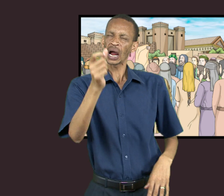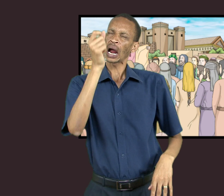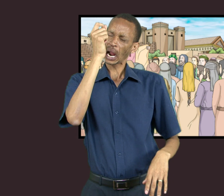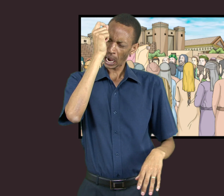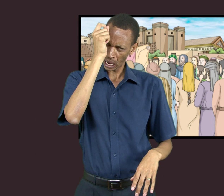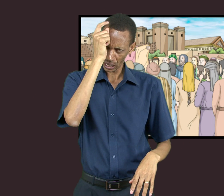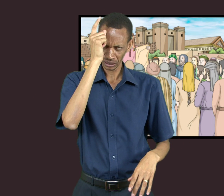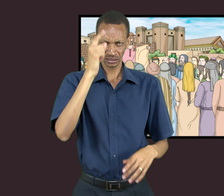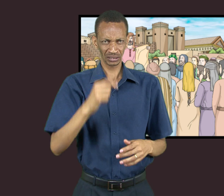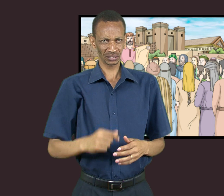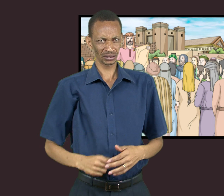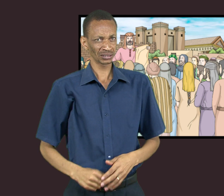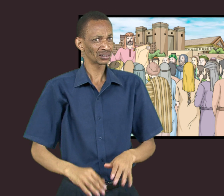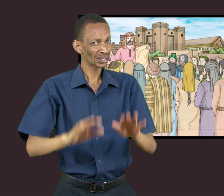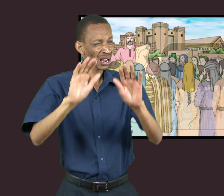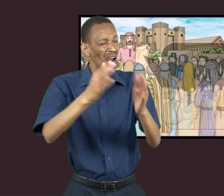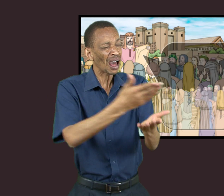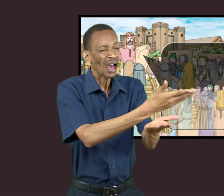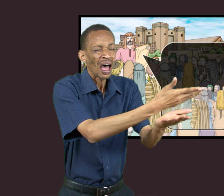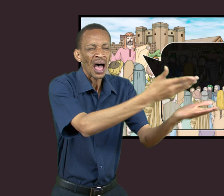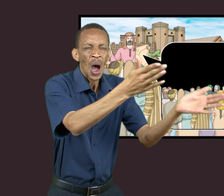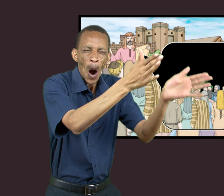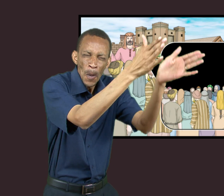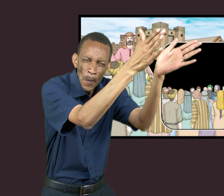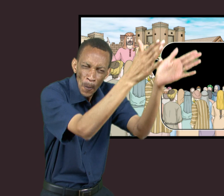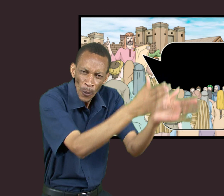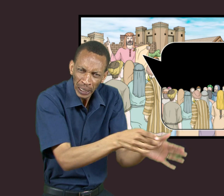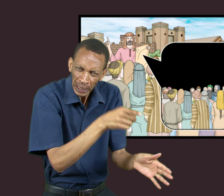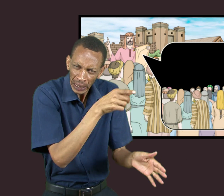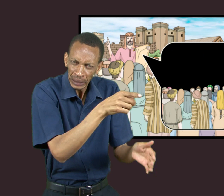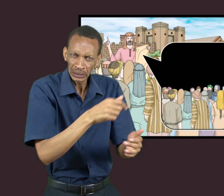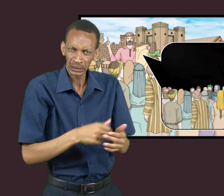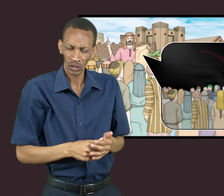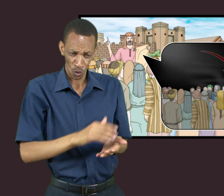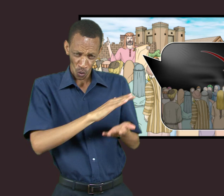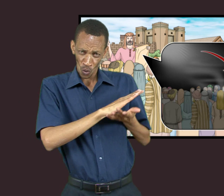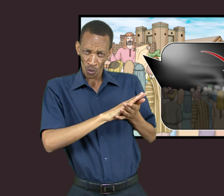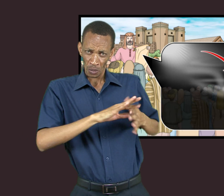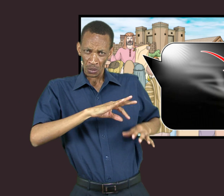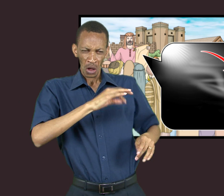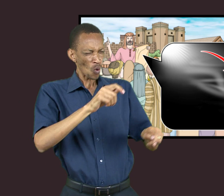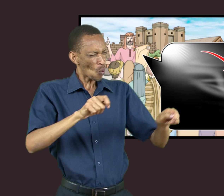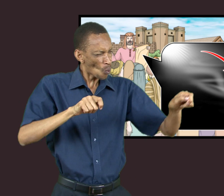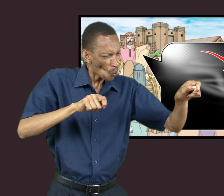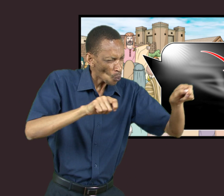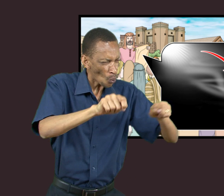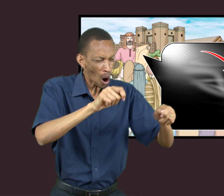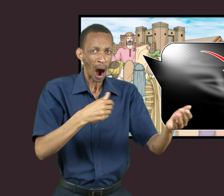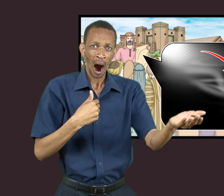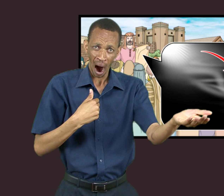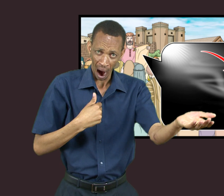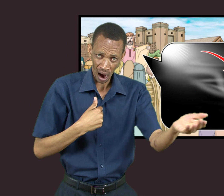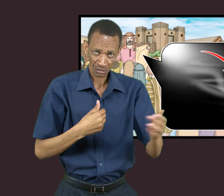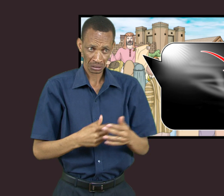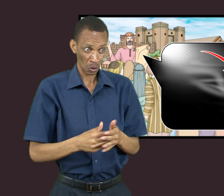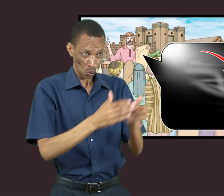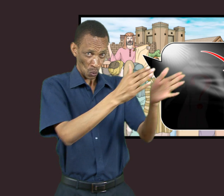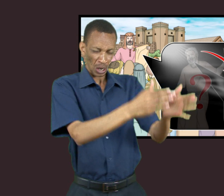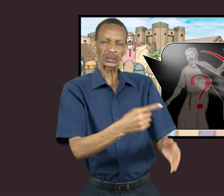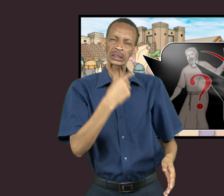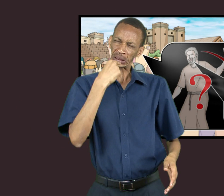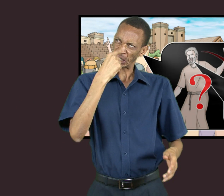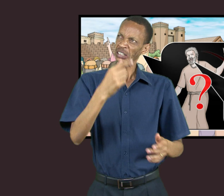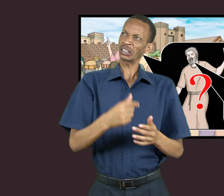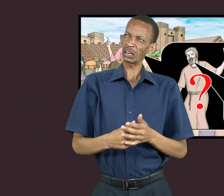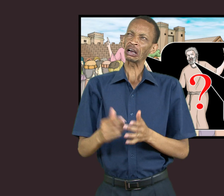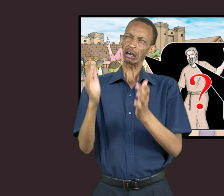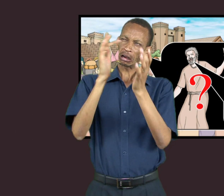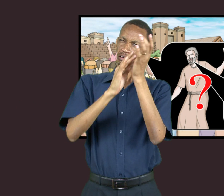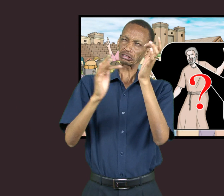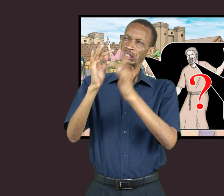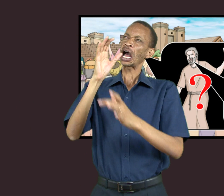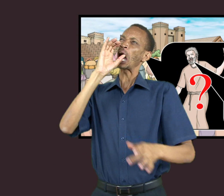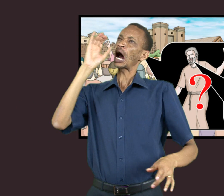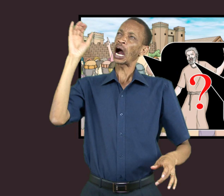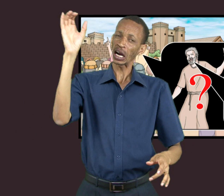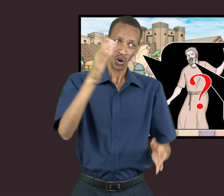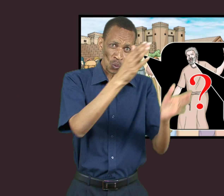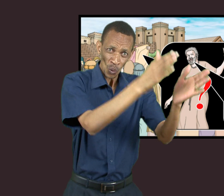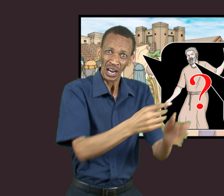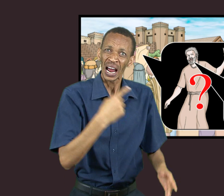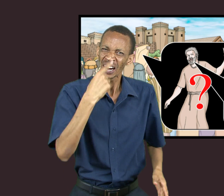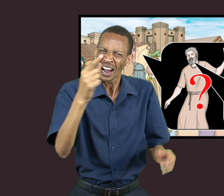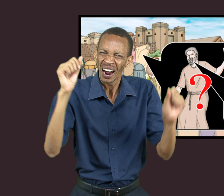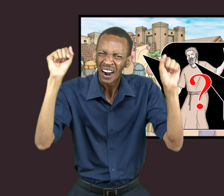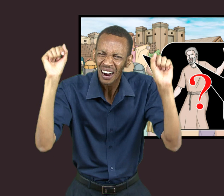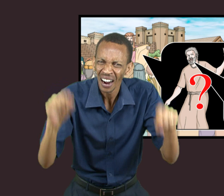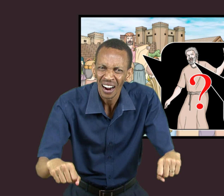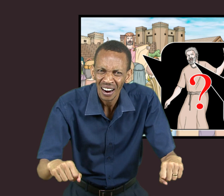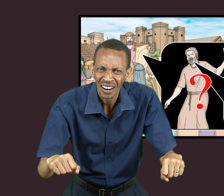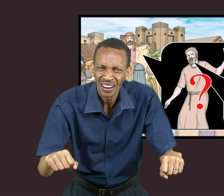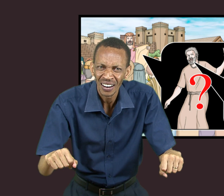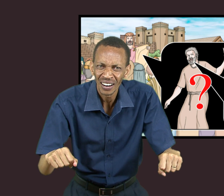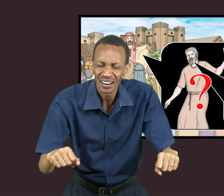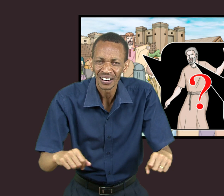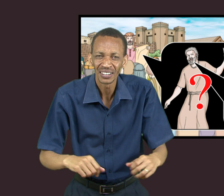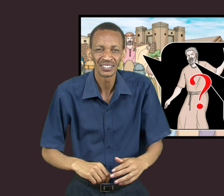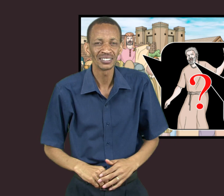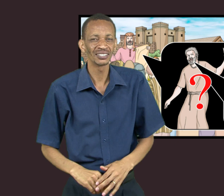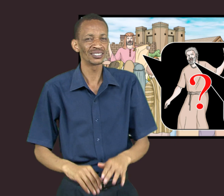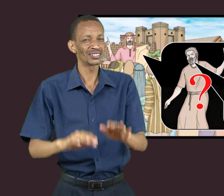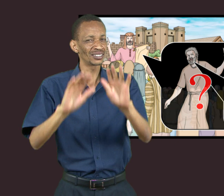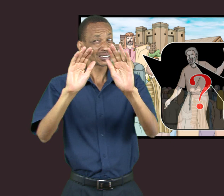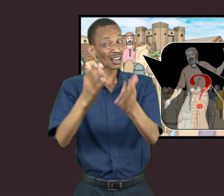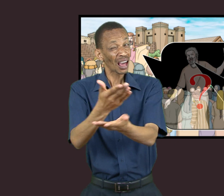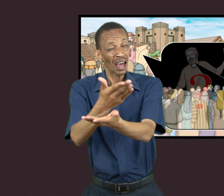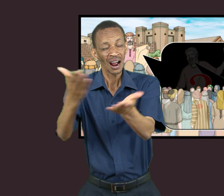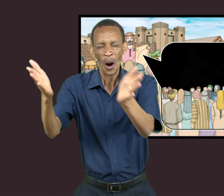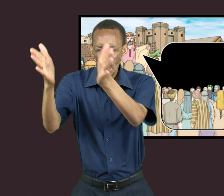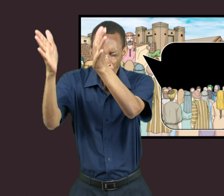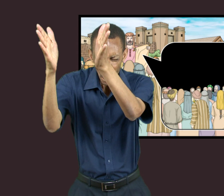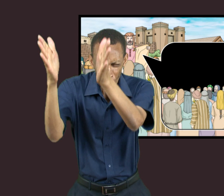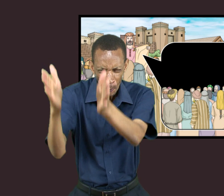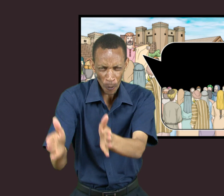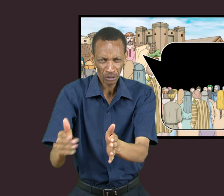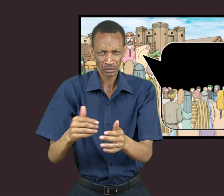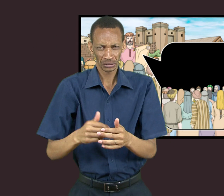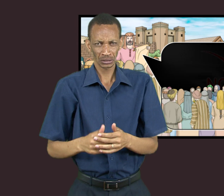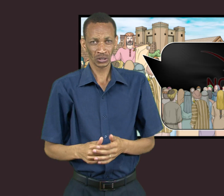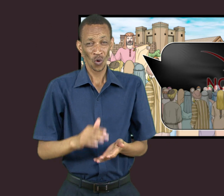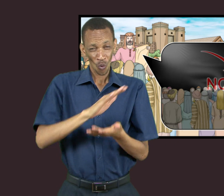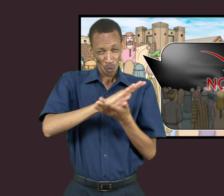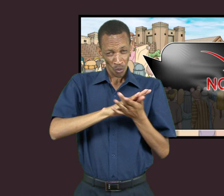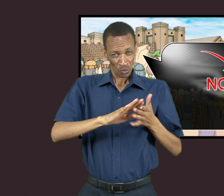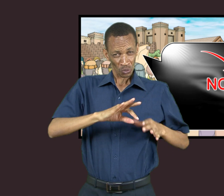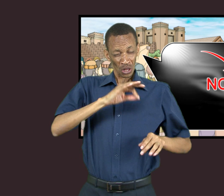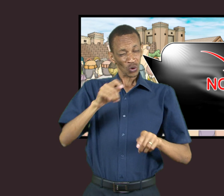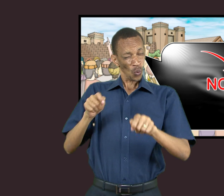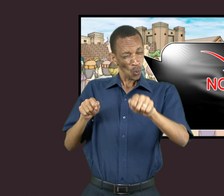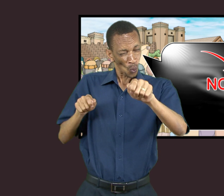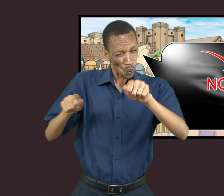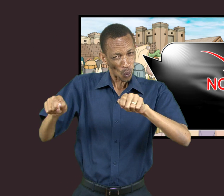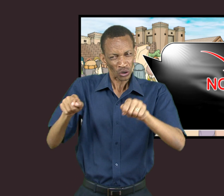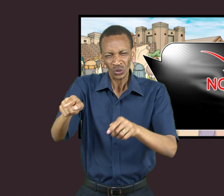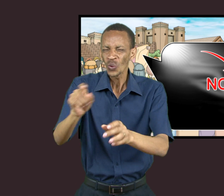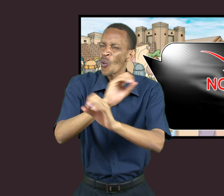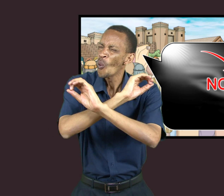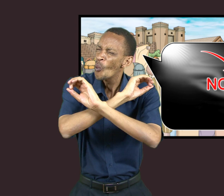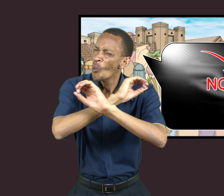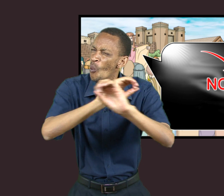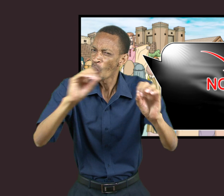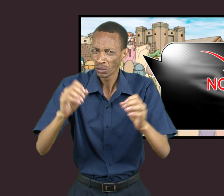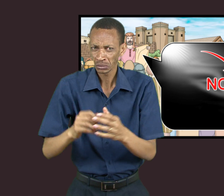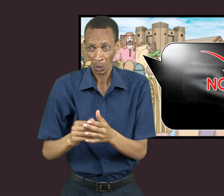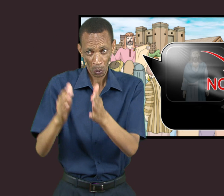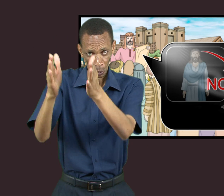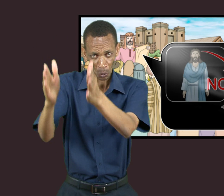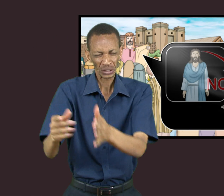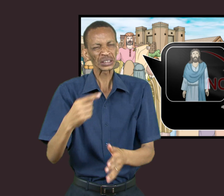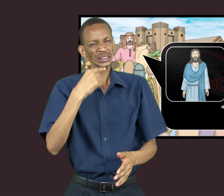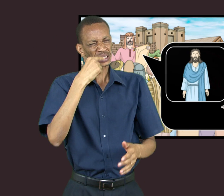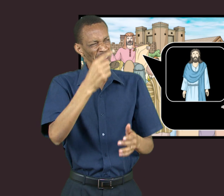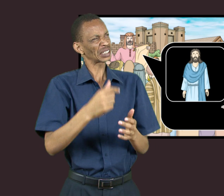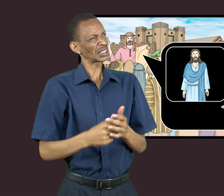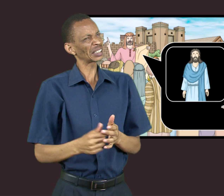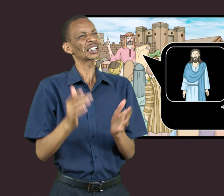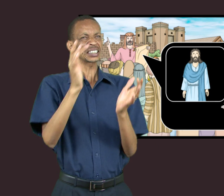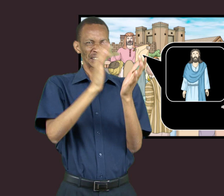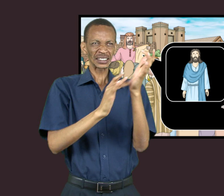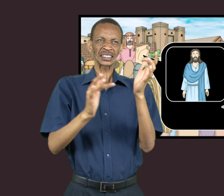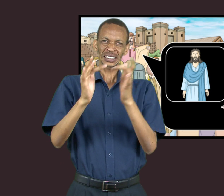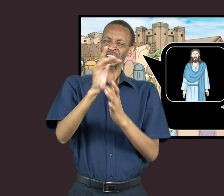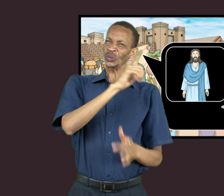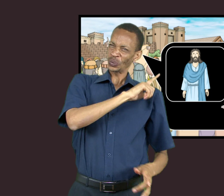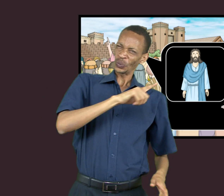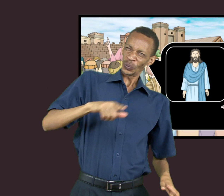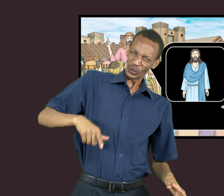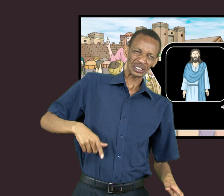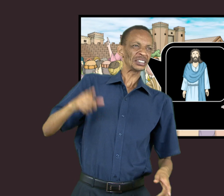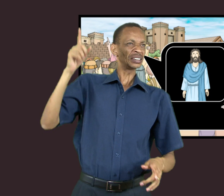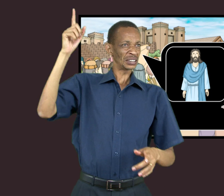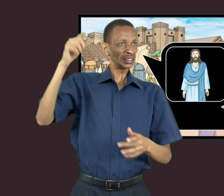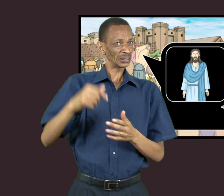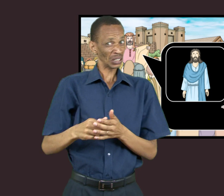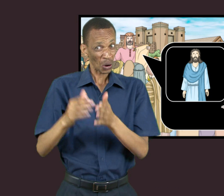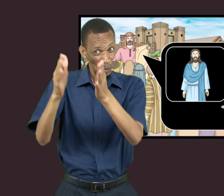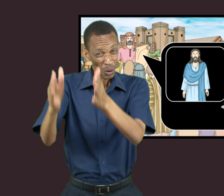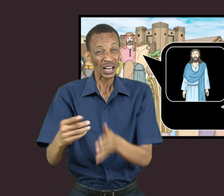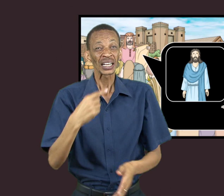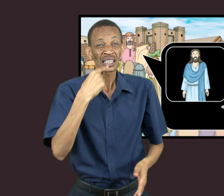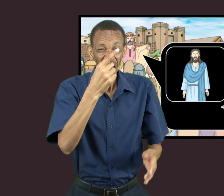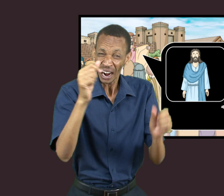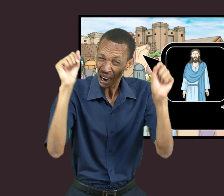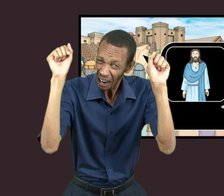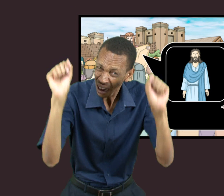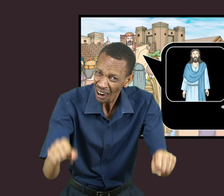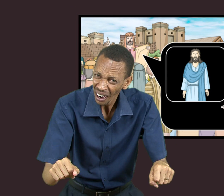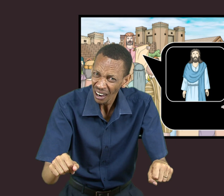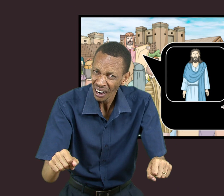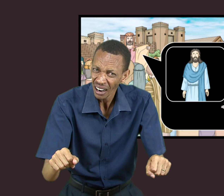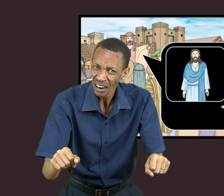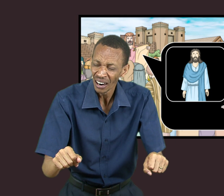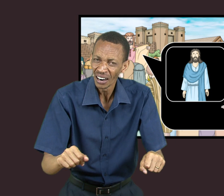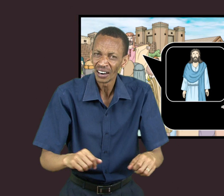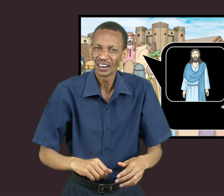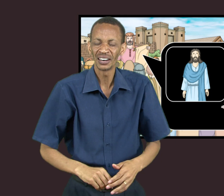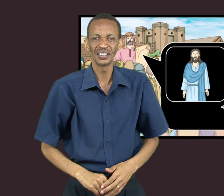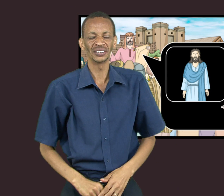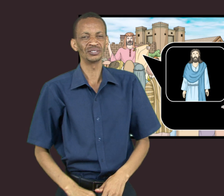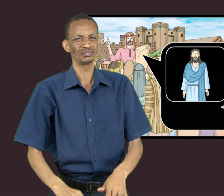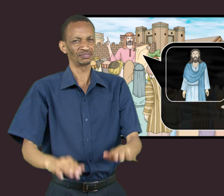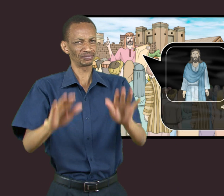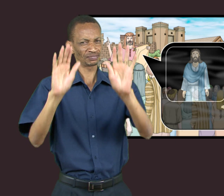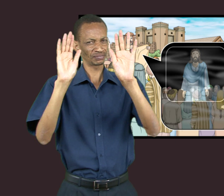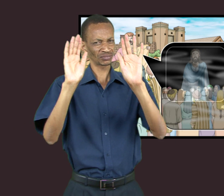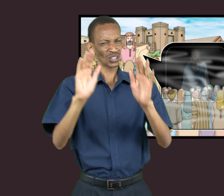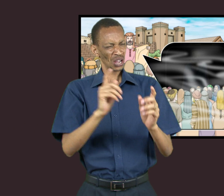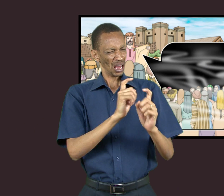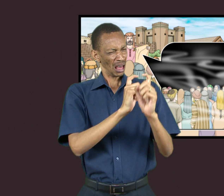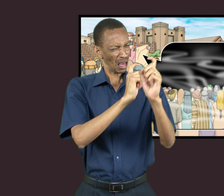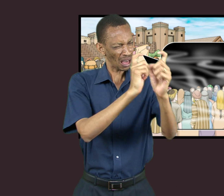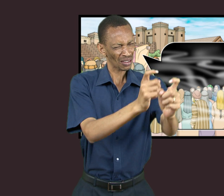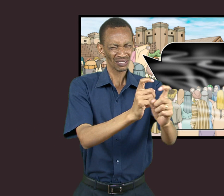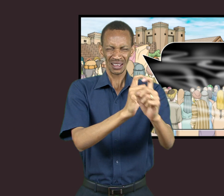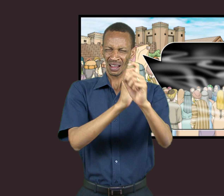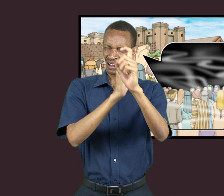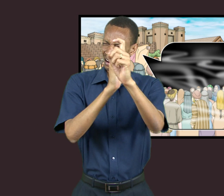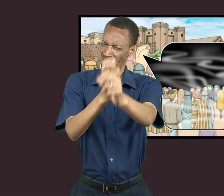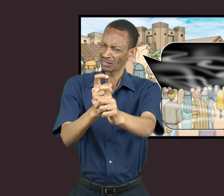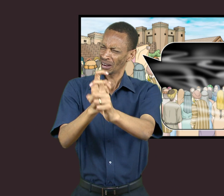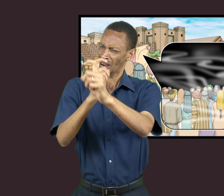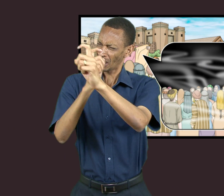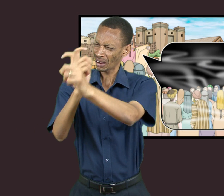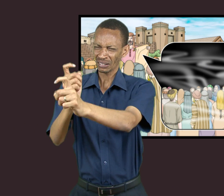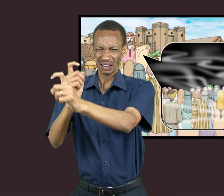Therefore I inform you that no one who is speaking by the Spirit of God says, “Jesus be cursed,” and no one can say, “Jesus is Lord,” except by the Holy Spirit.